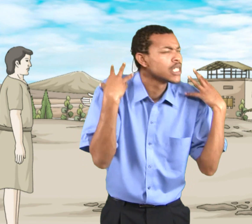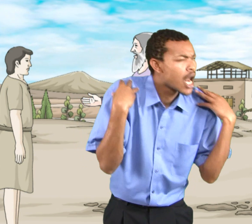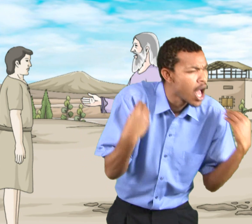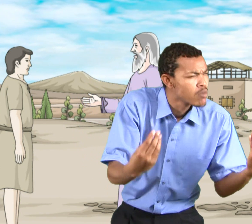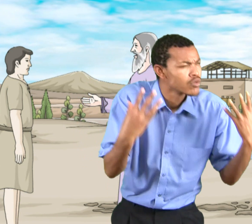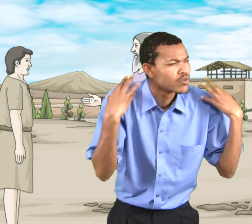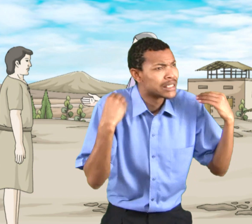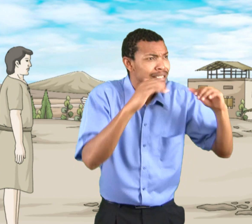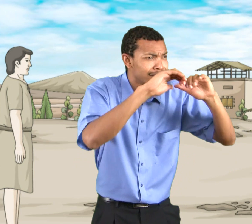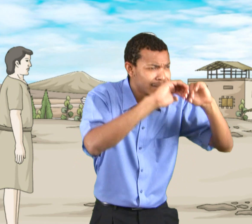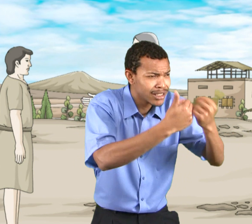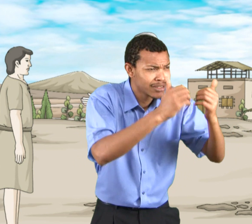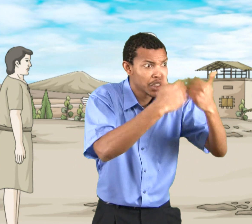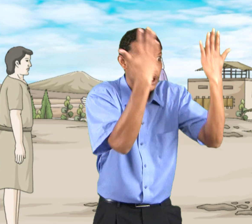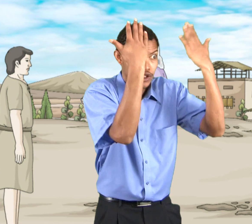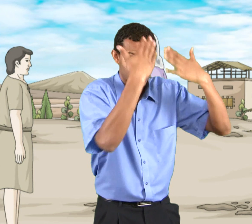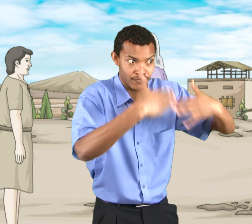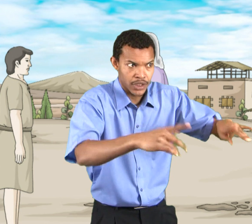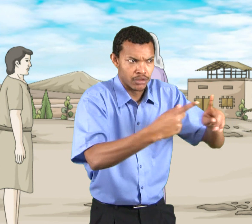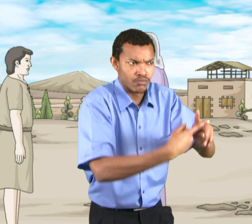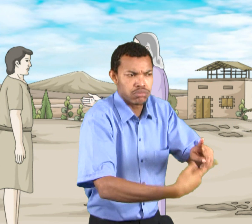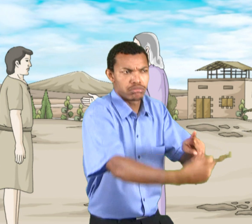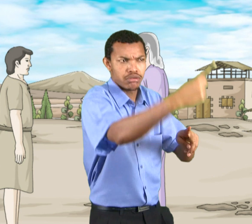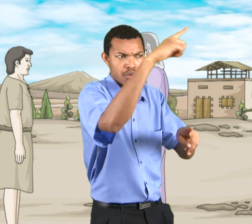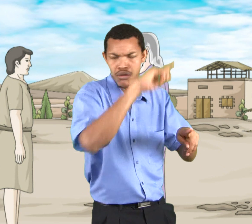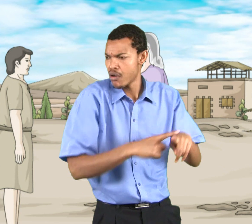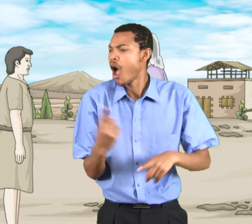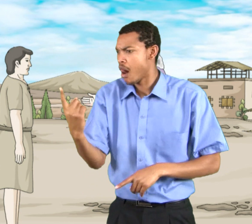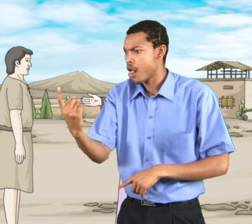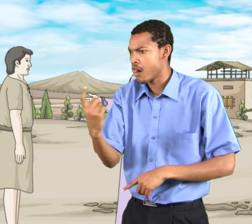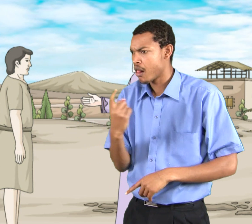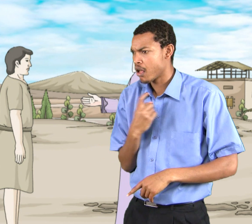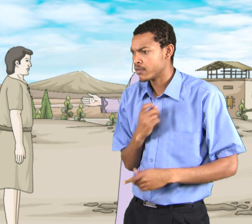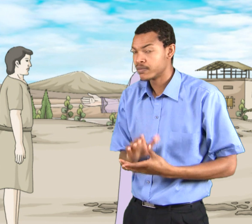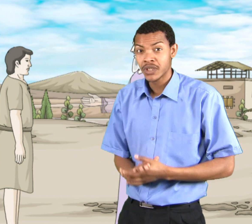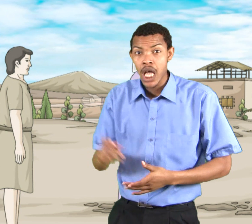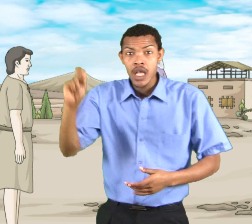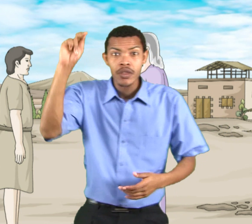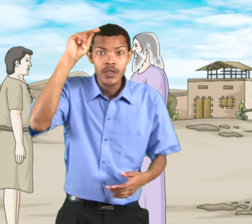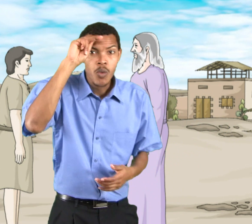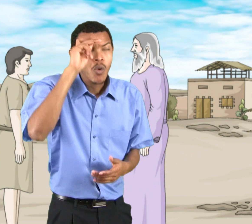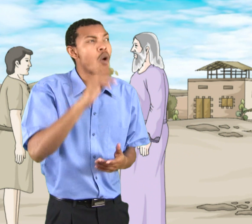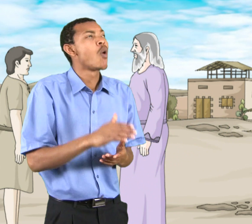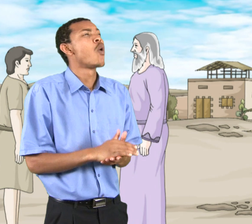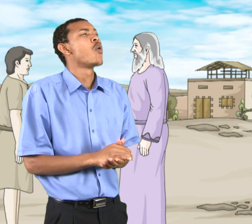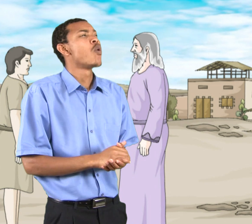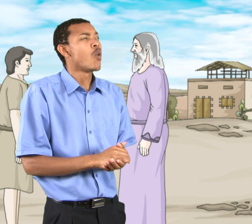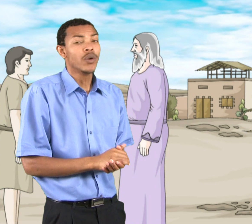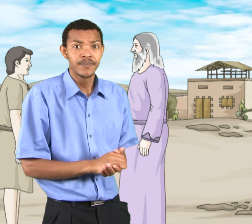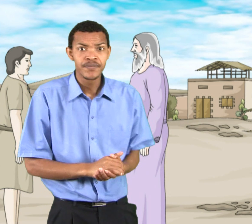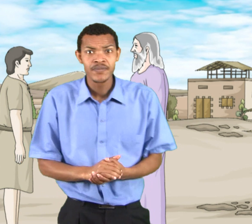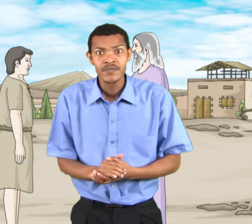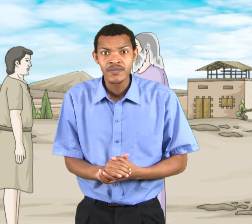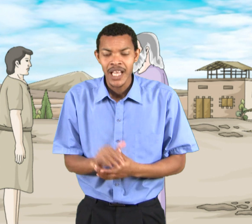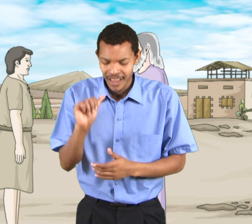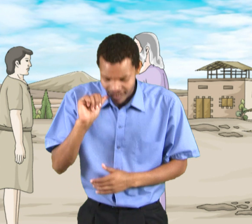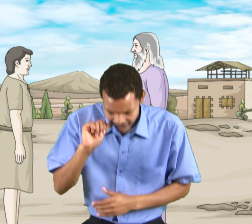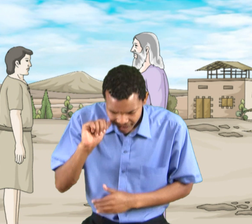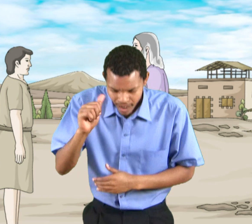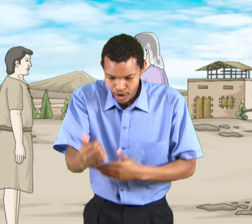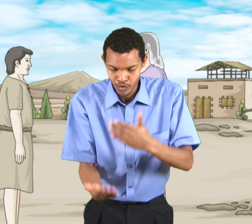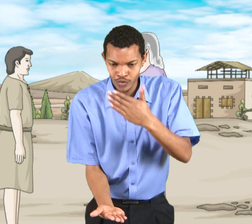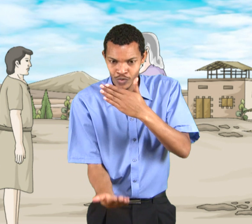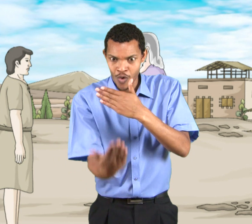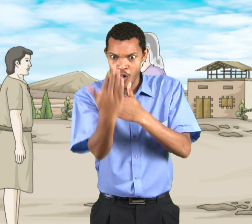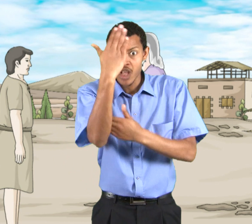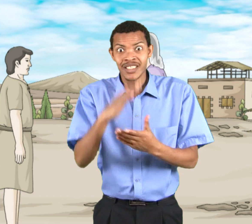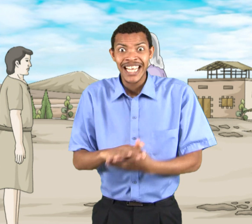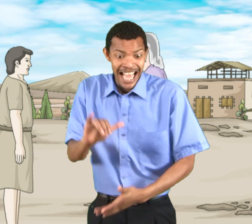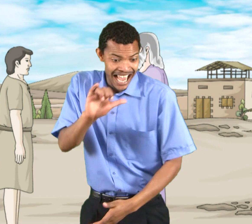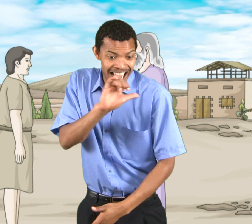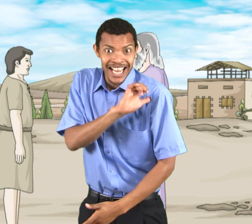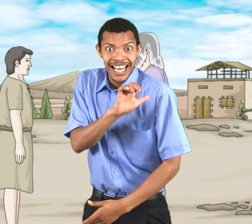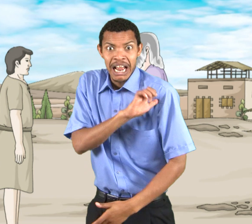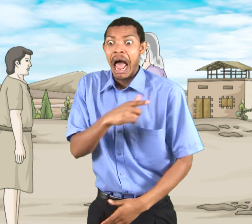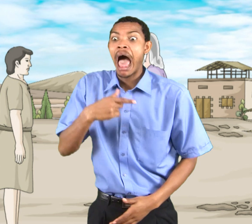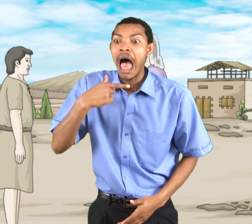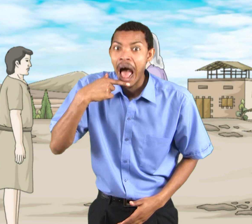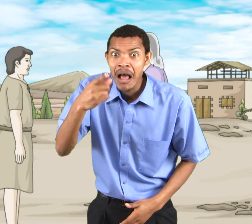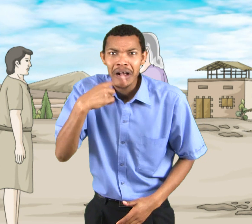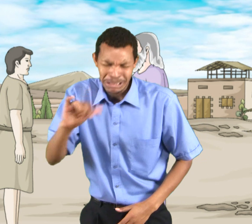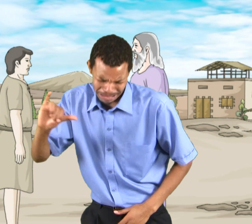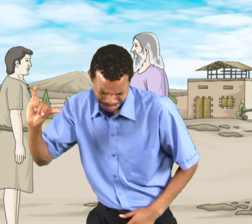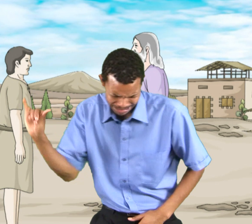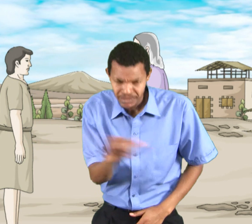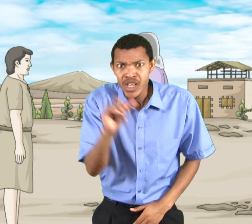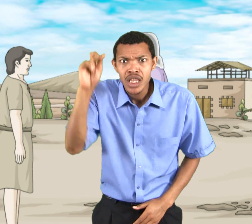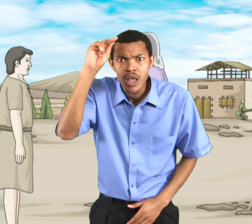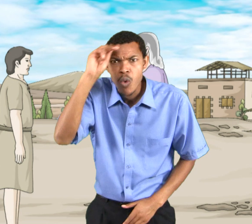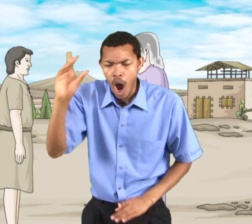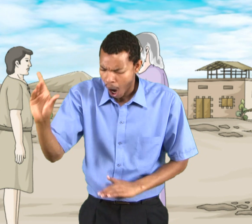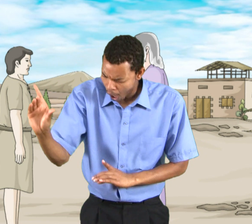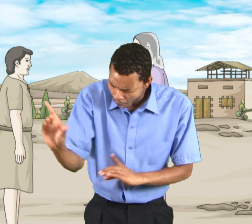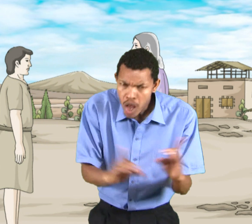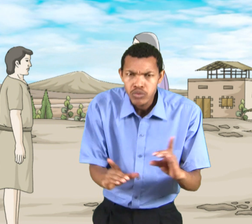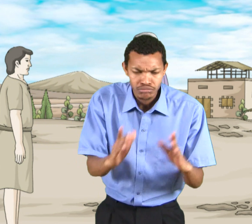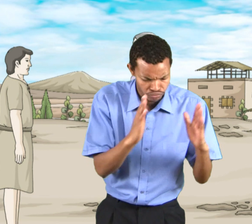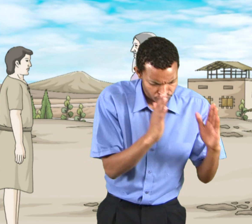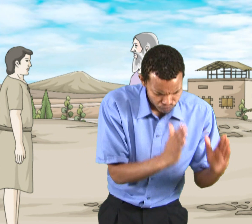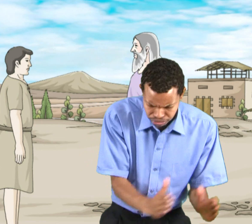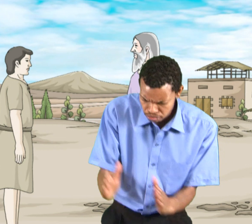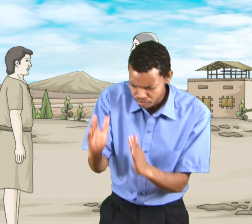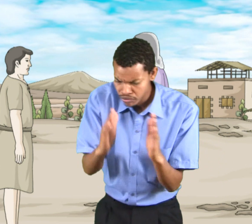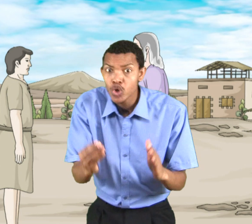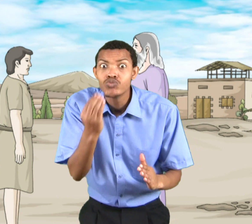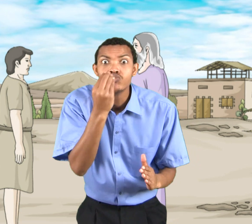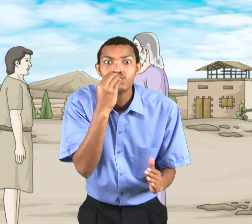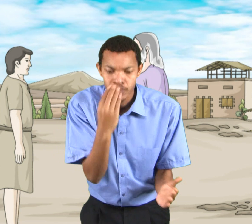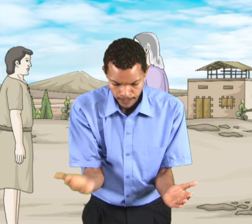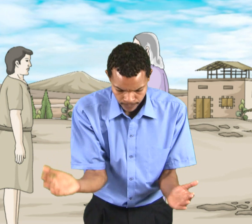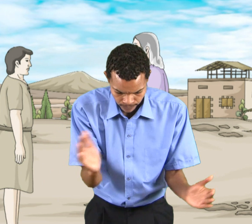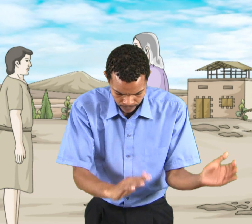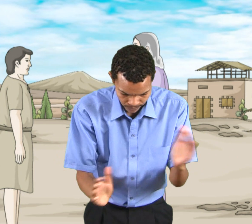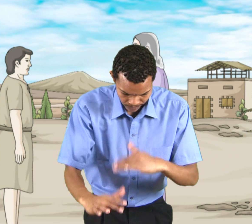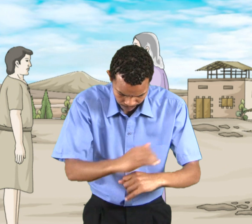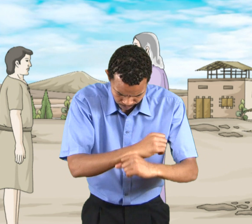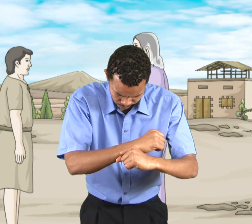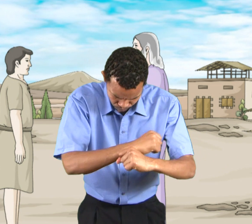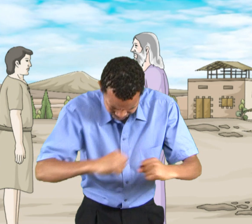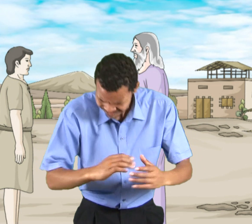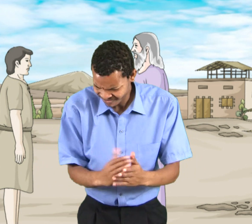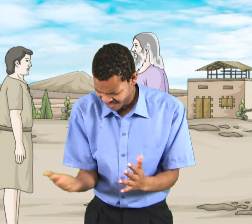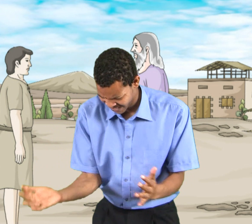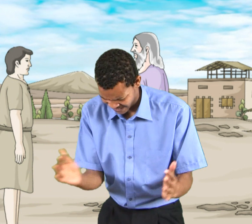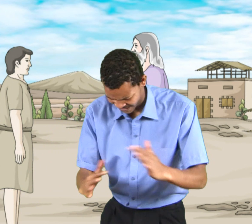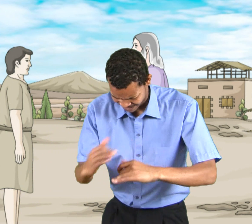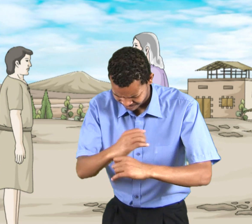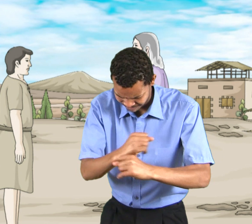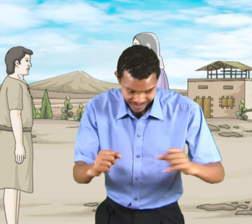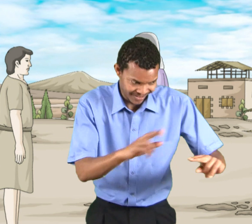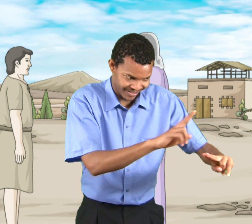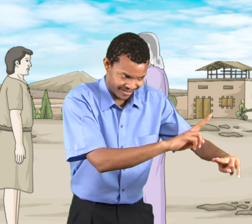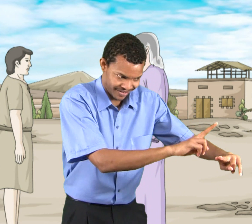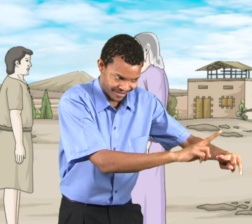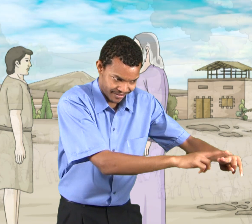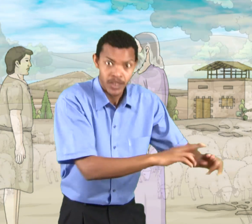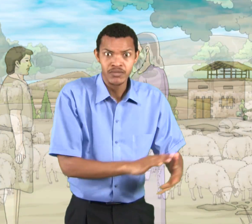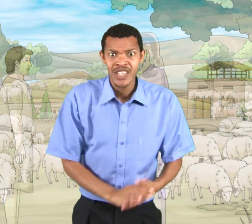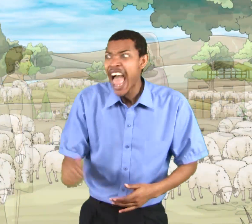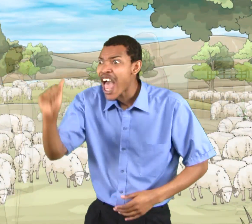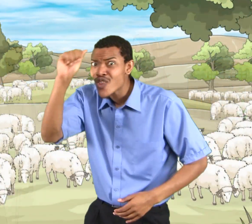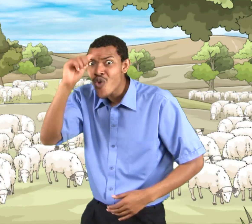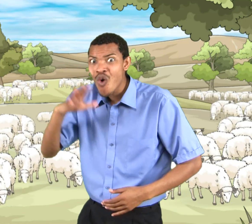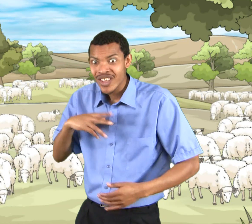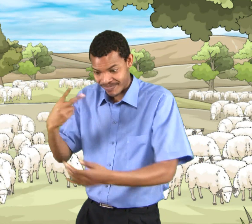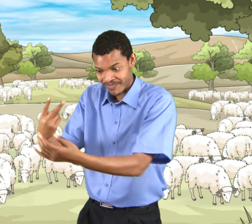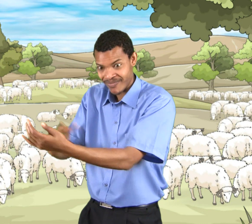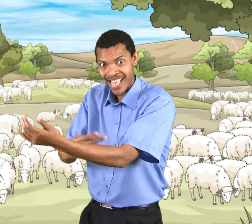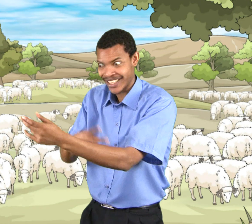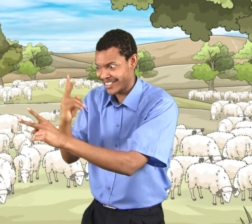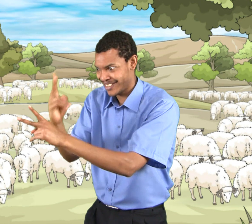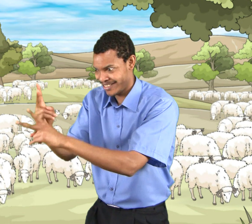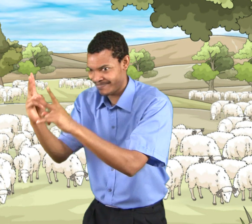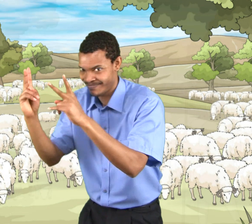They are with Saul and all the men of Israel in the Valley of Elah, fighting against the Philistines.”